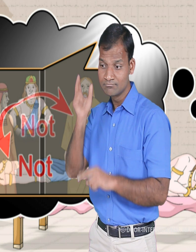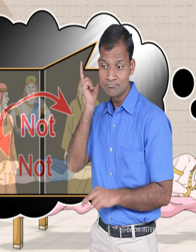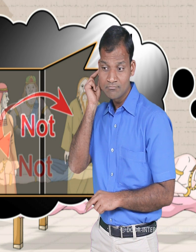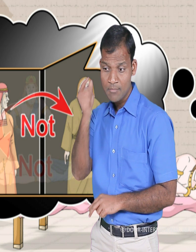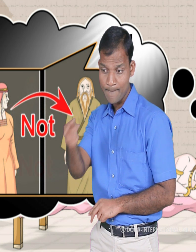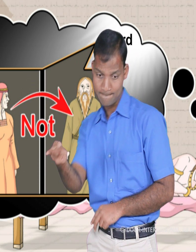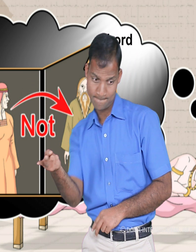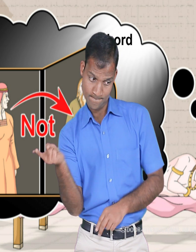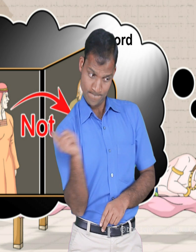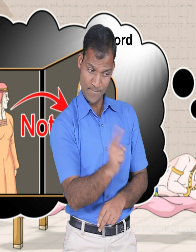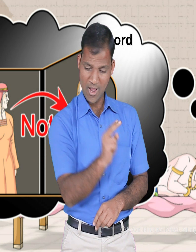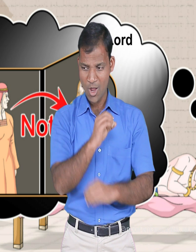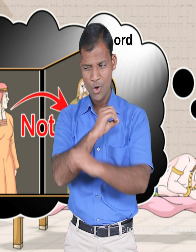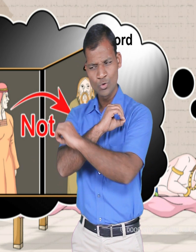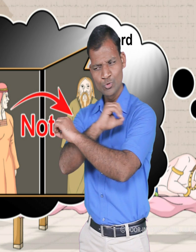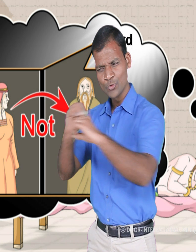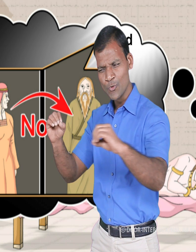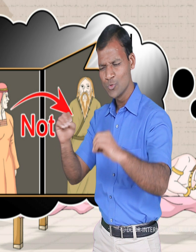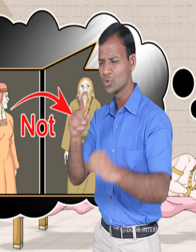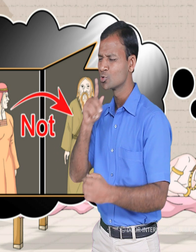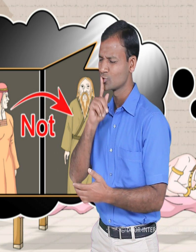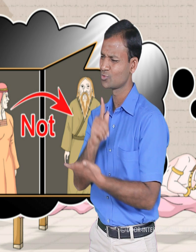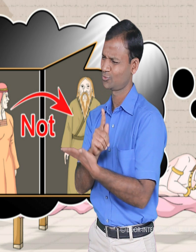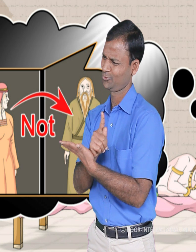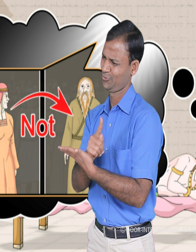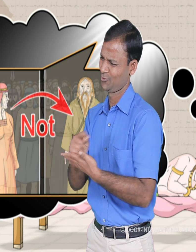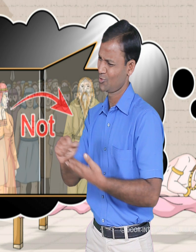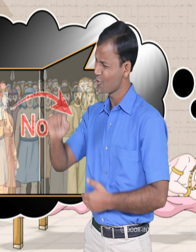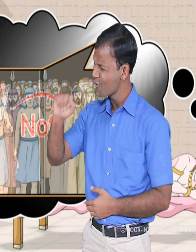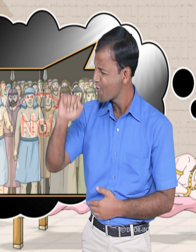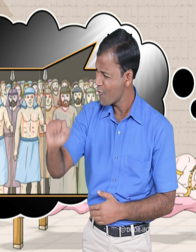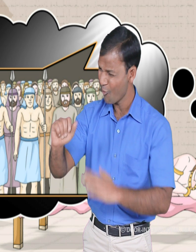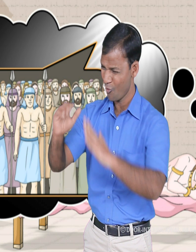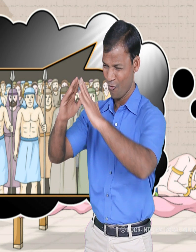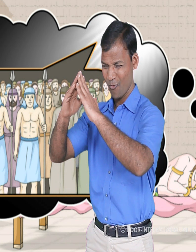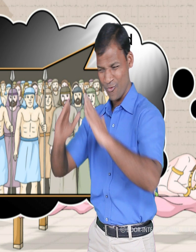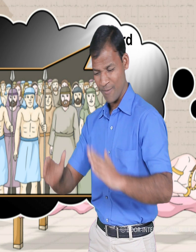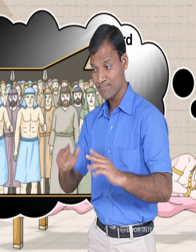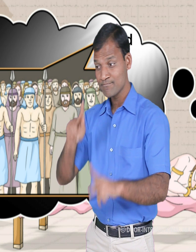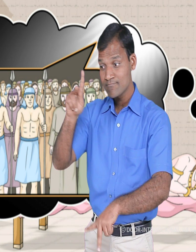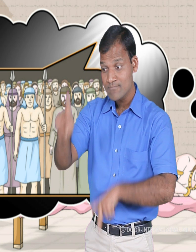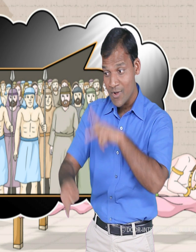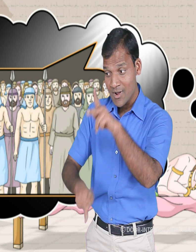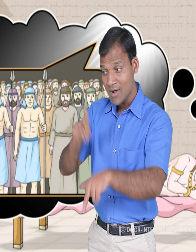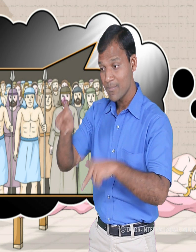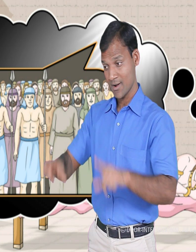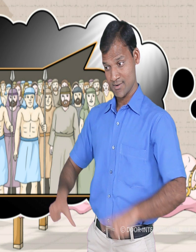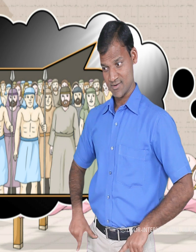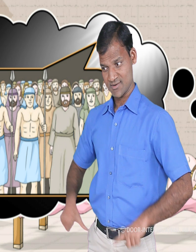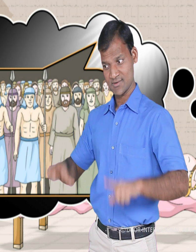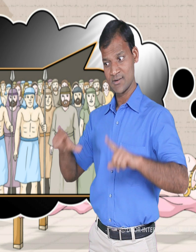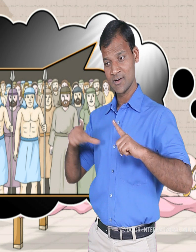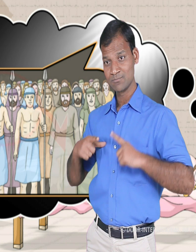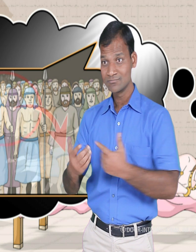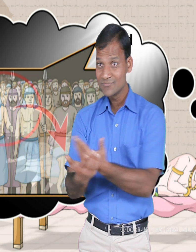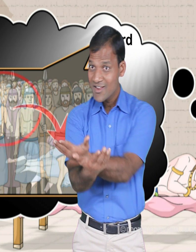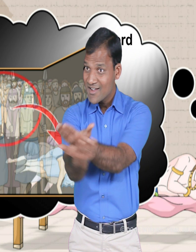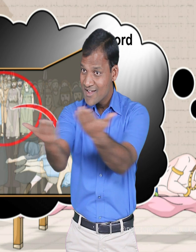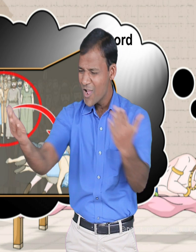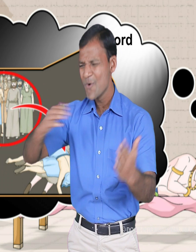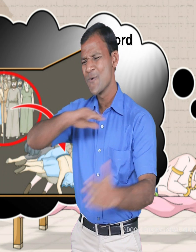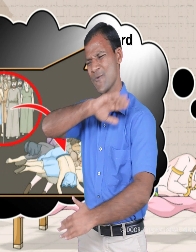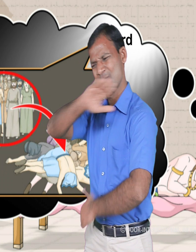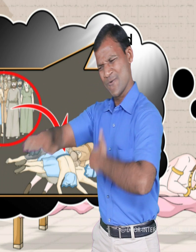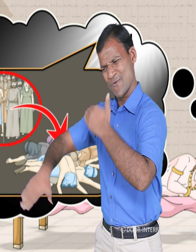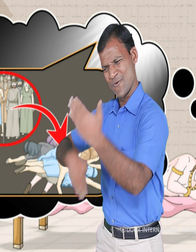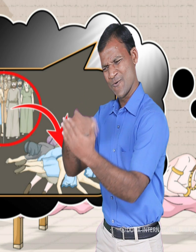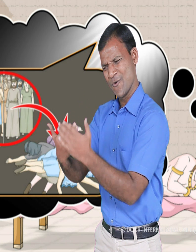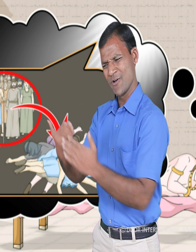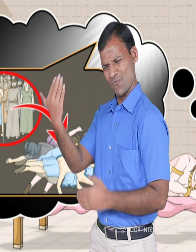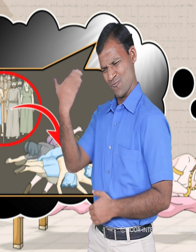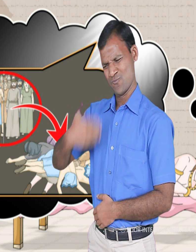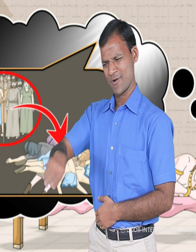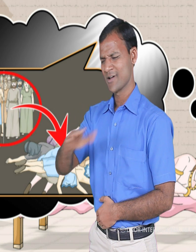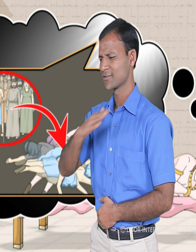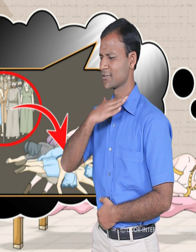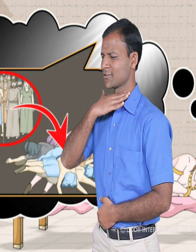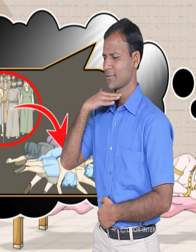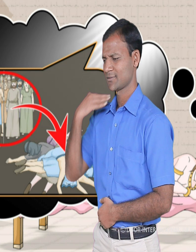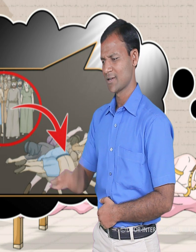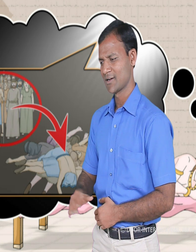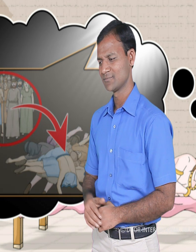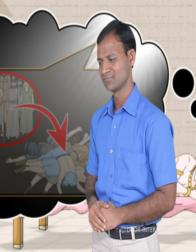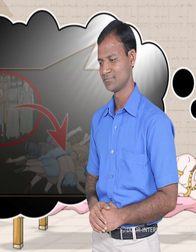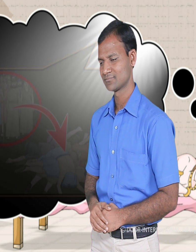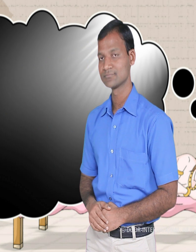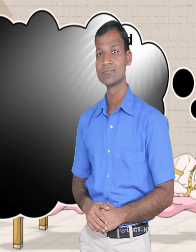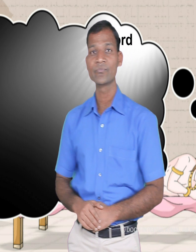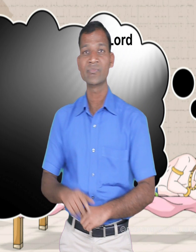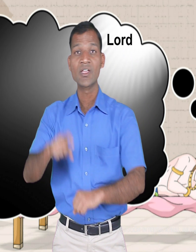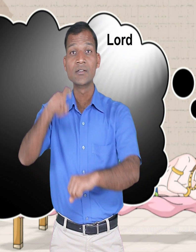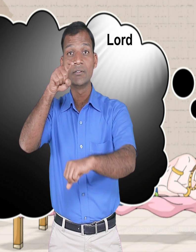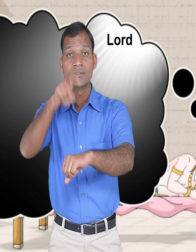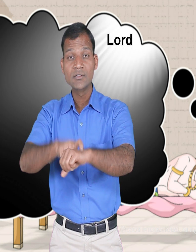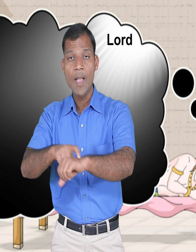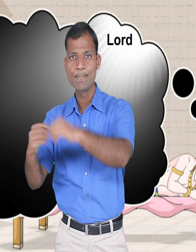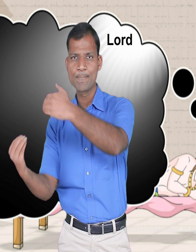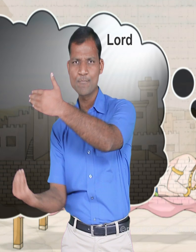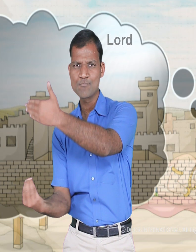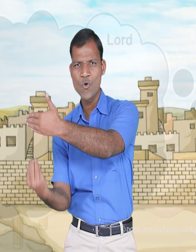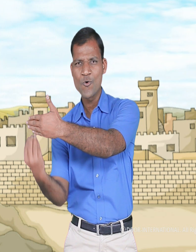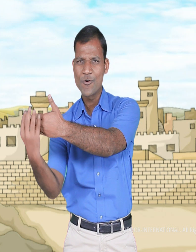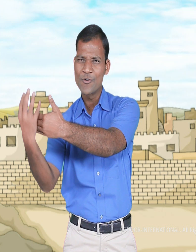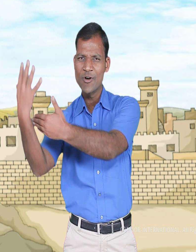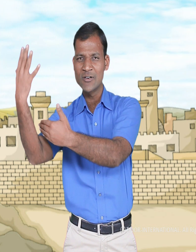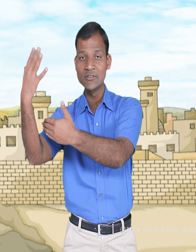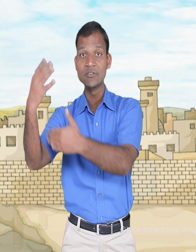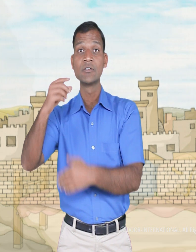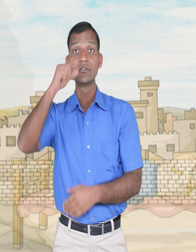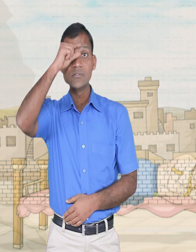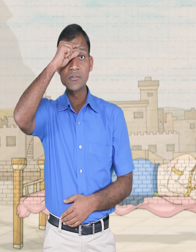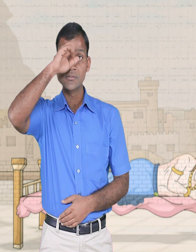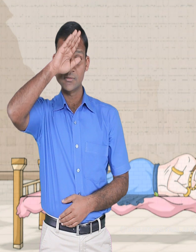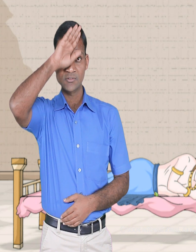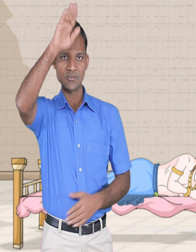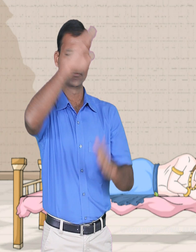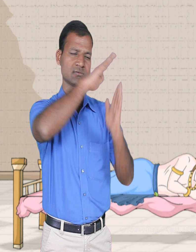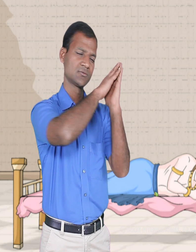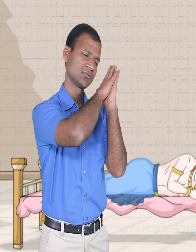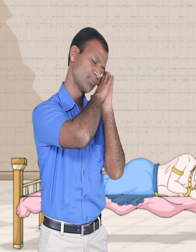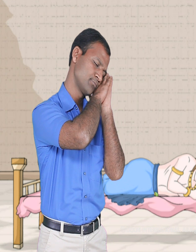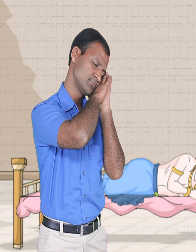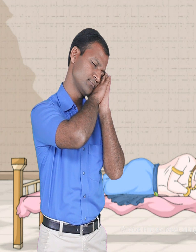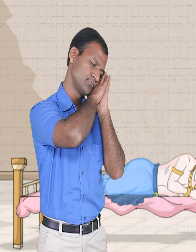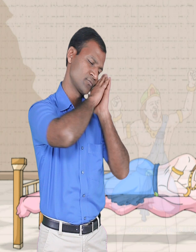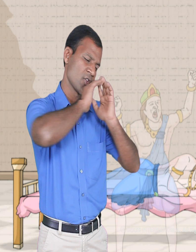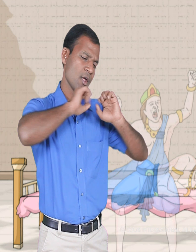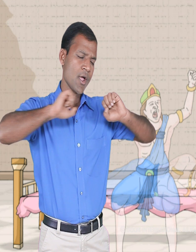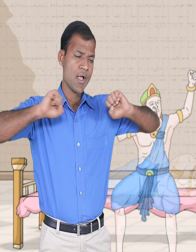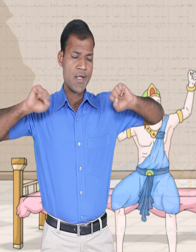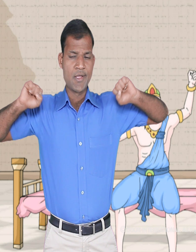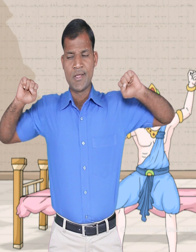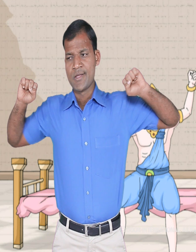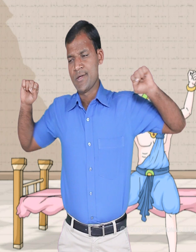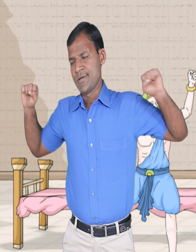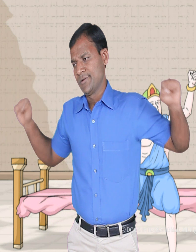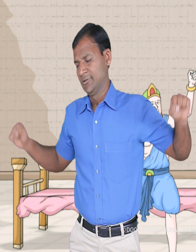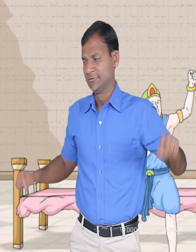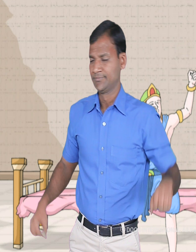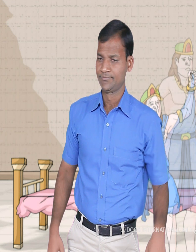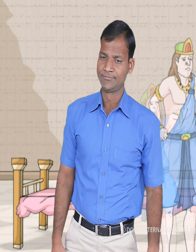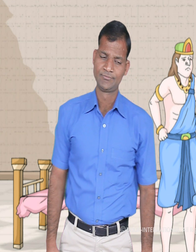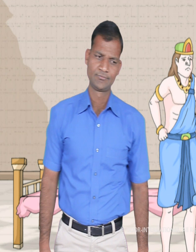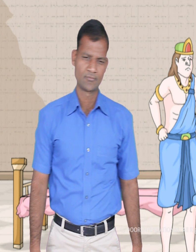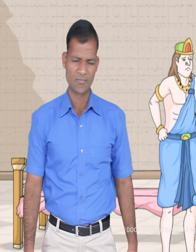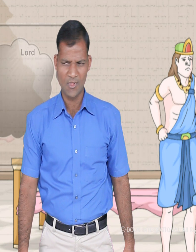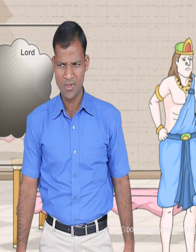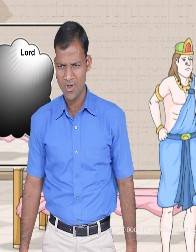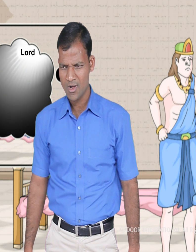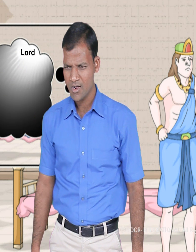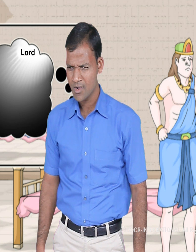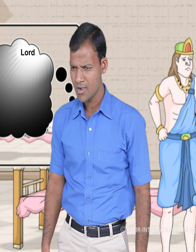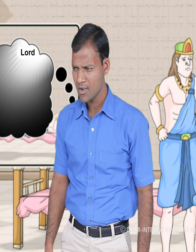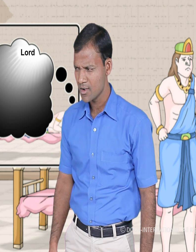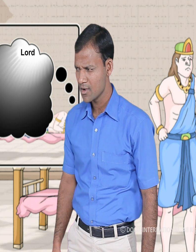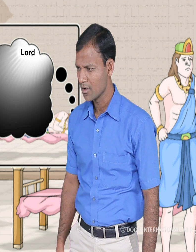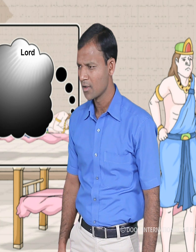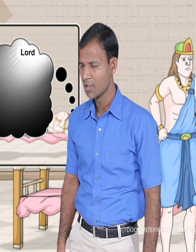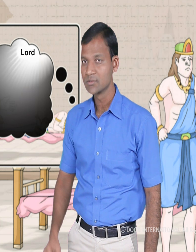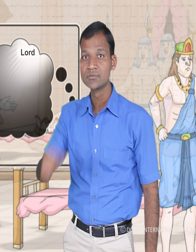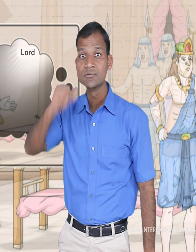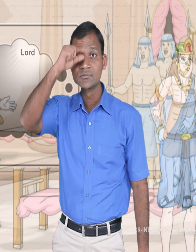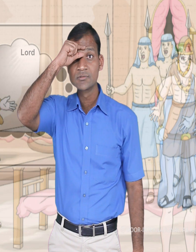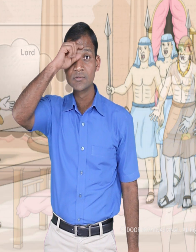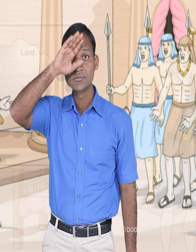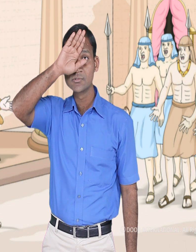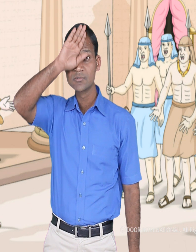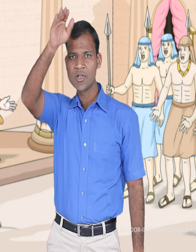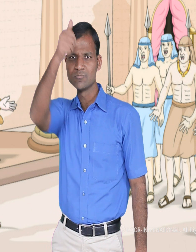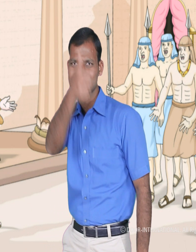But if you do not restore her, be aware that you will surely die—you and all who belong to you.”